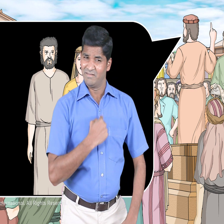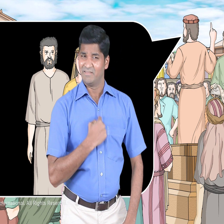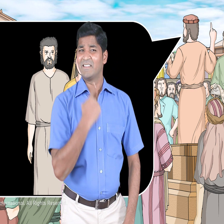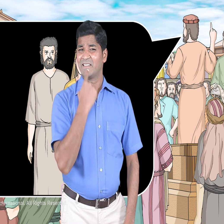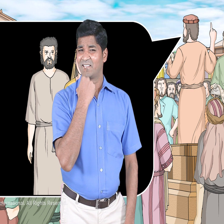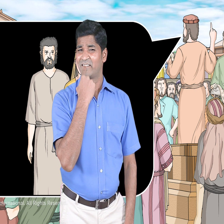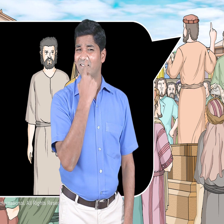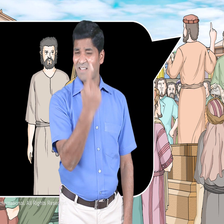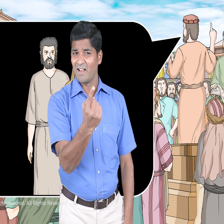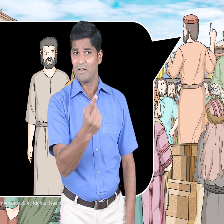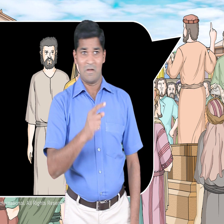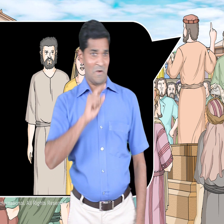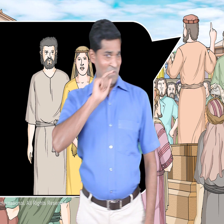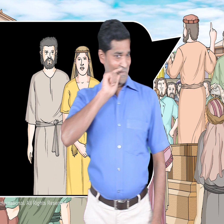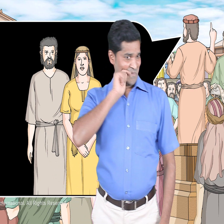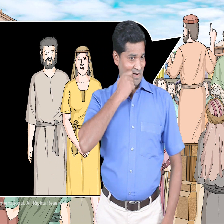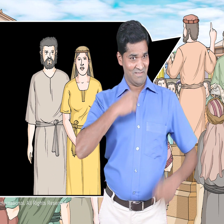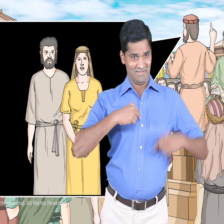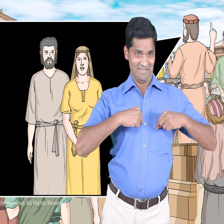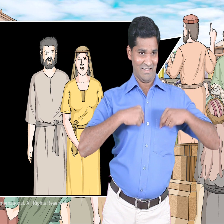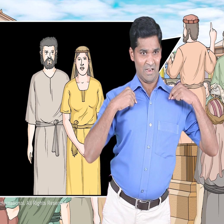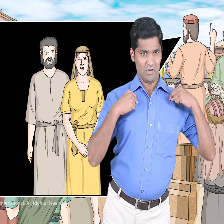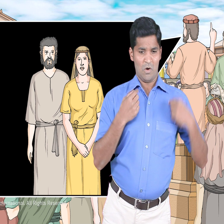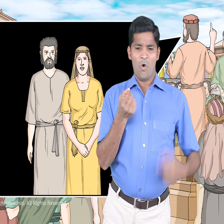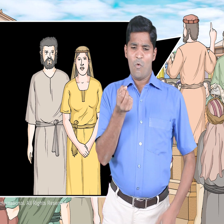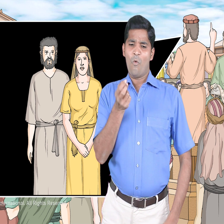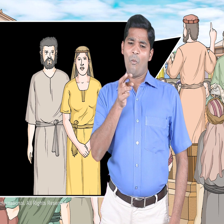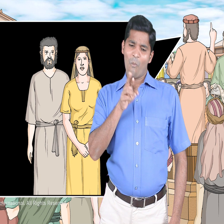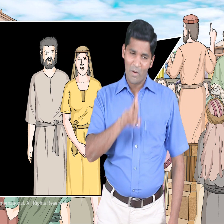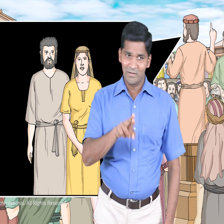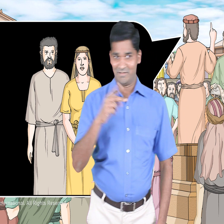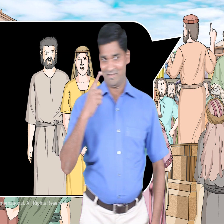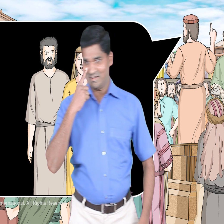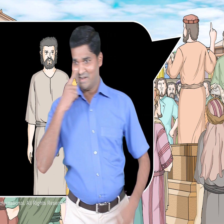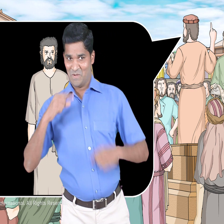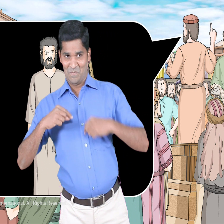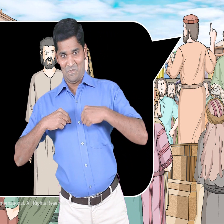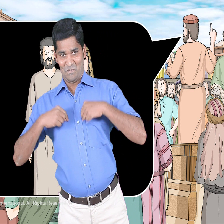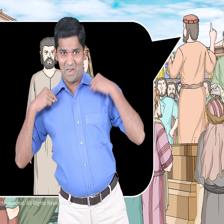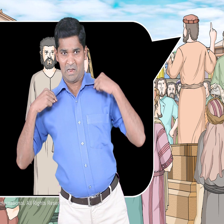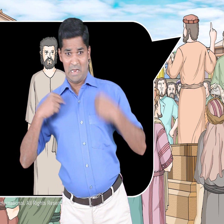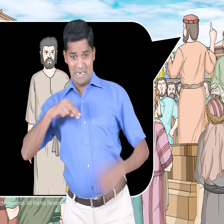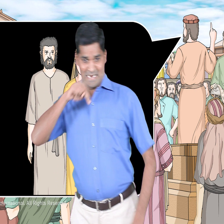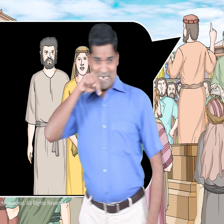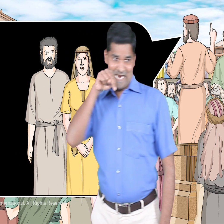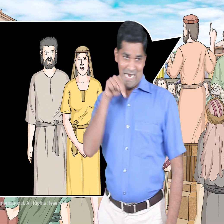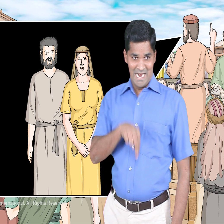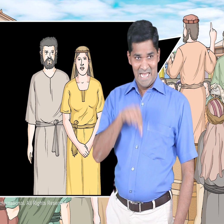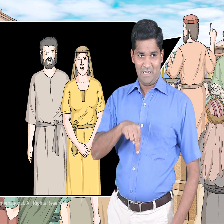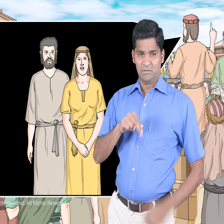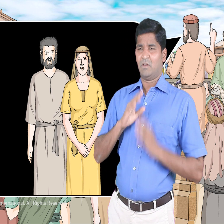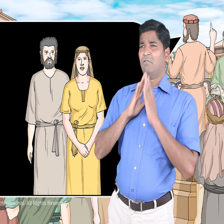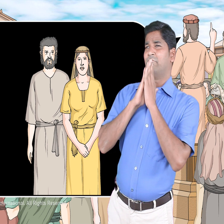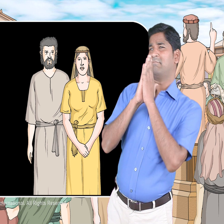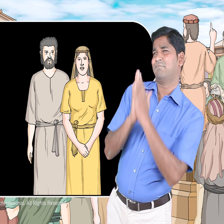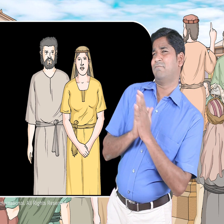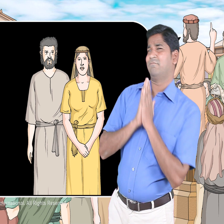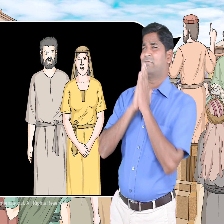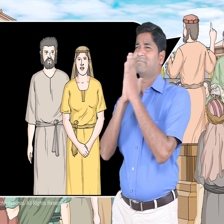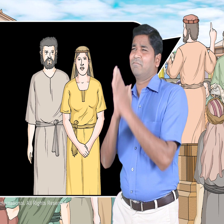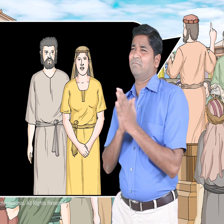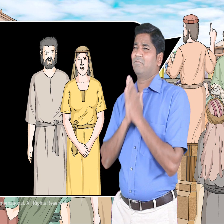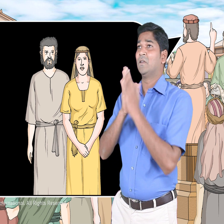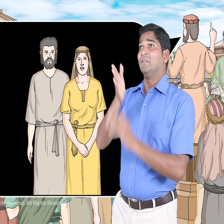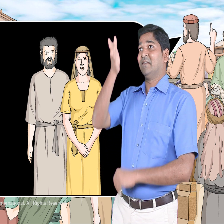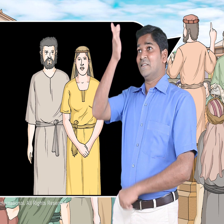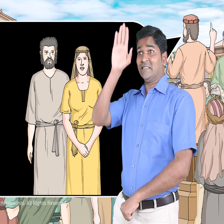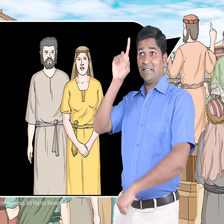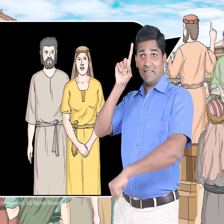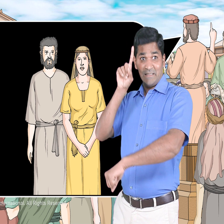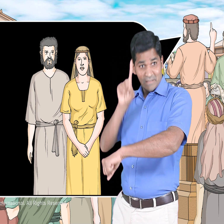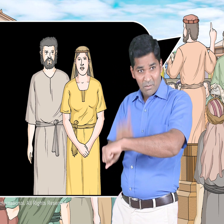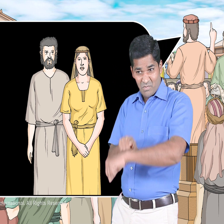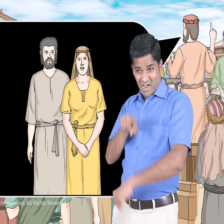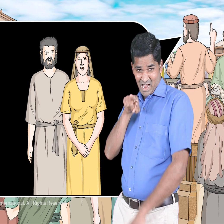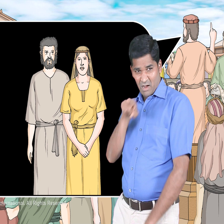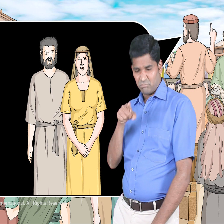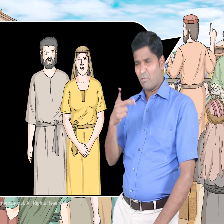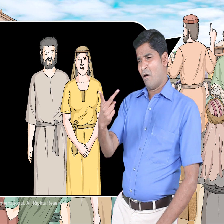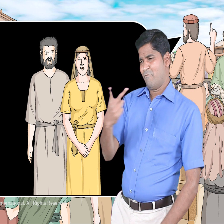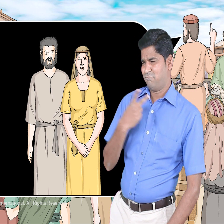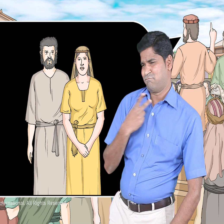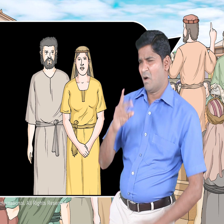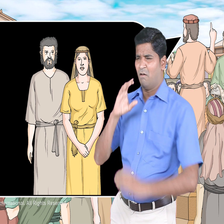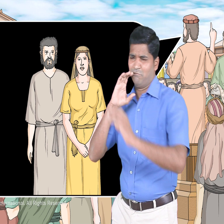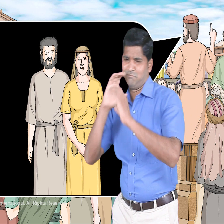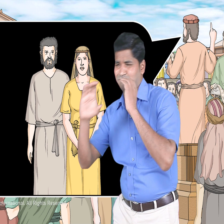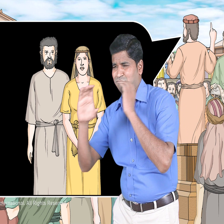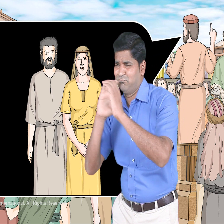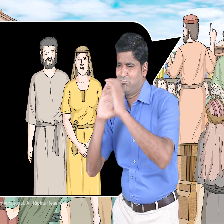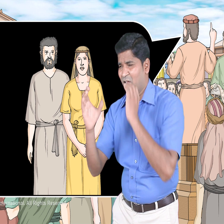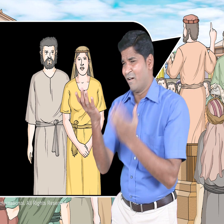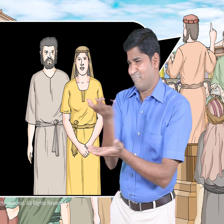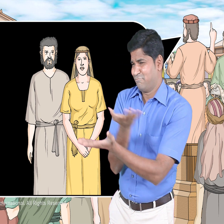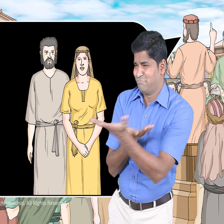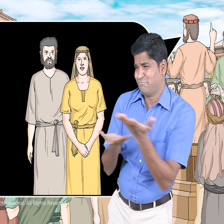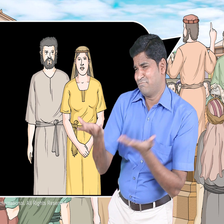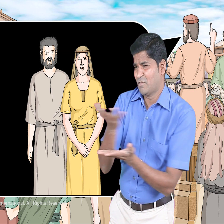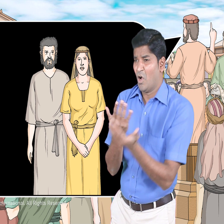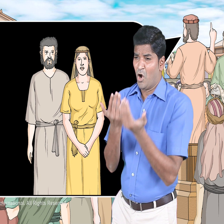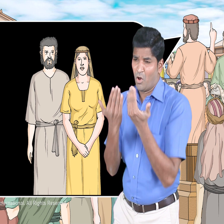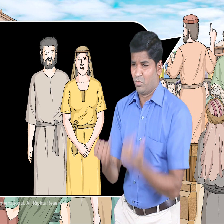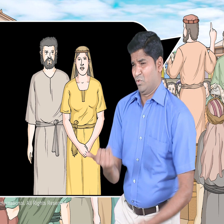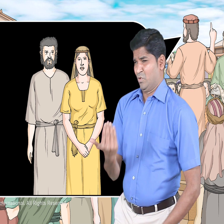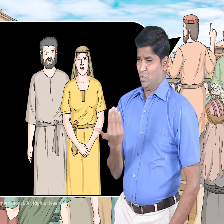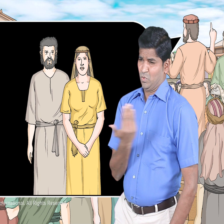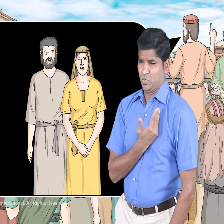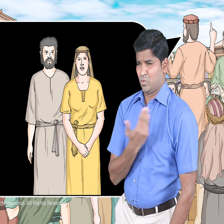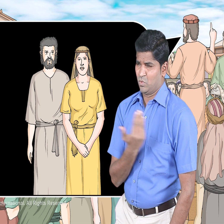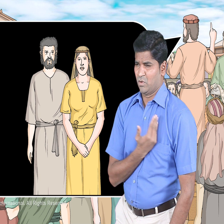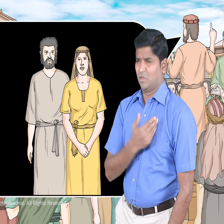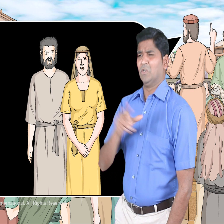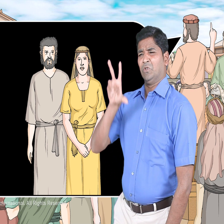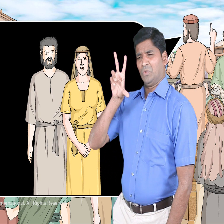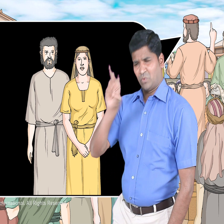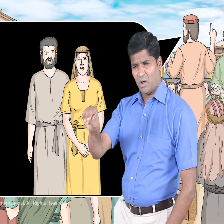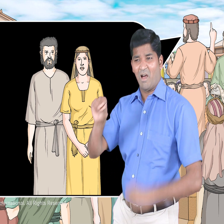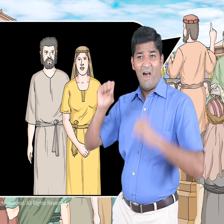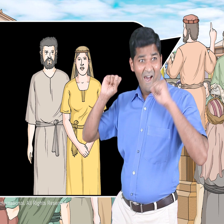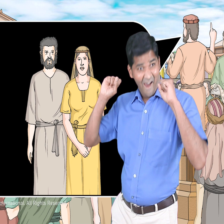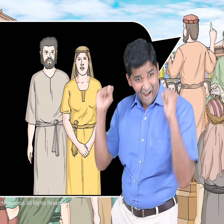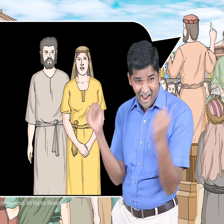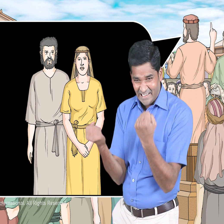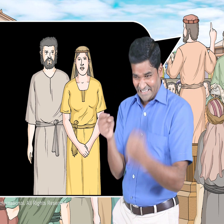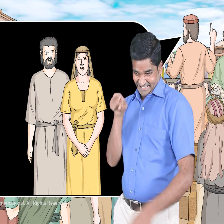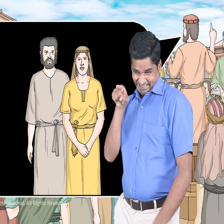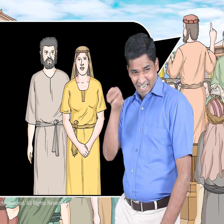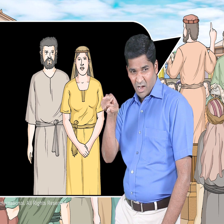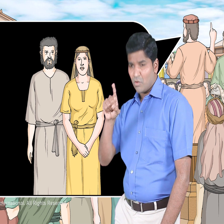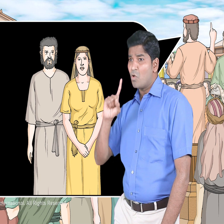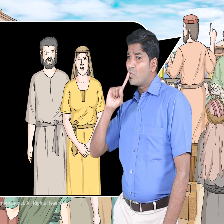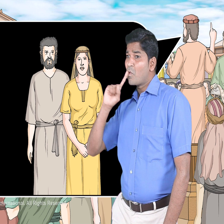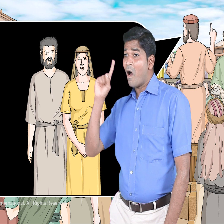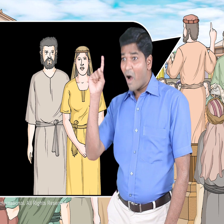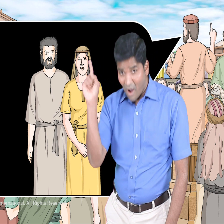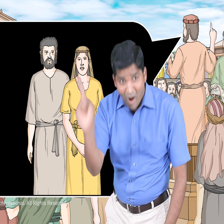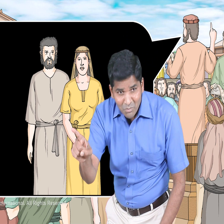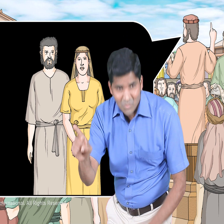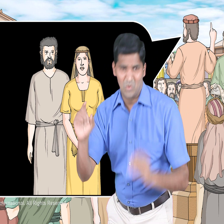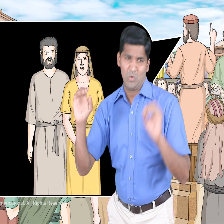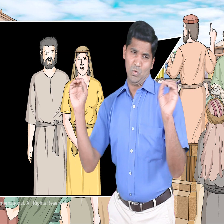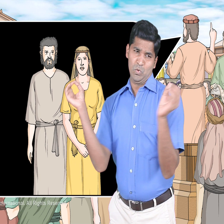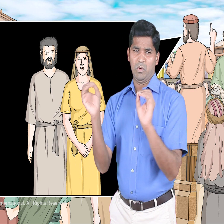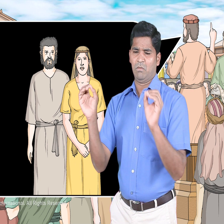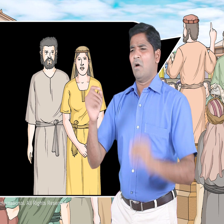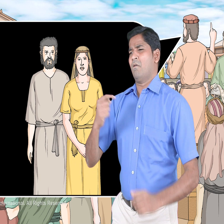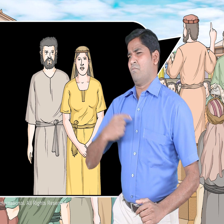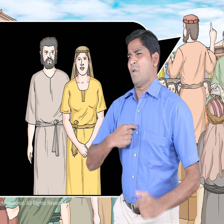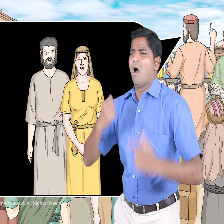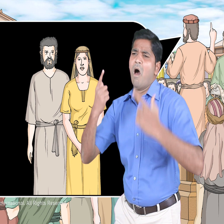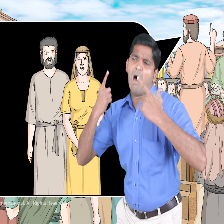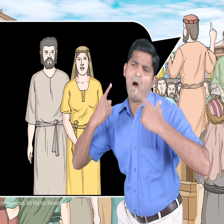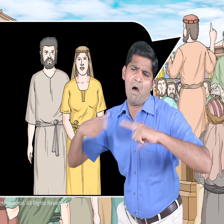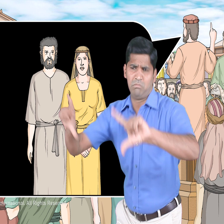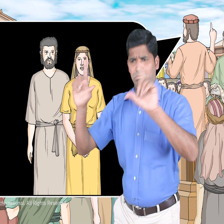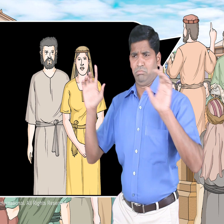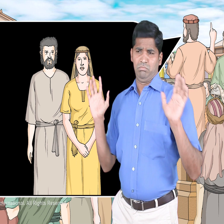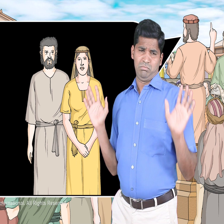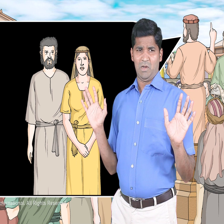I say this as a concession, not as a command.